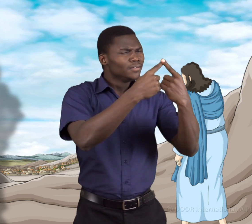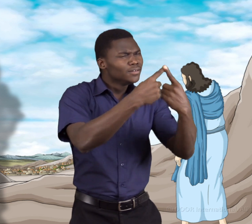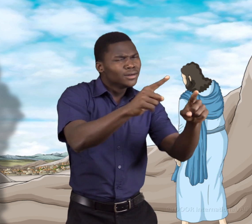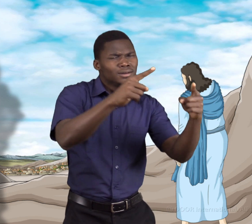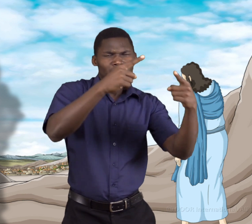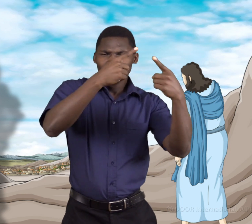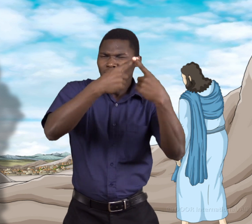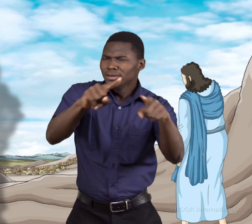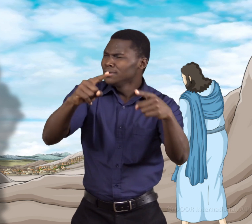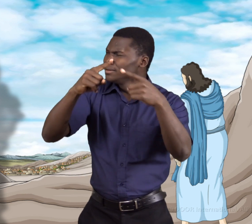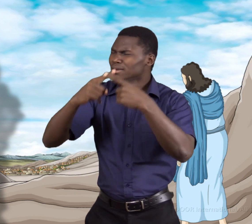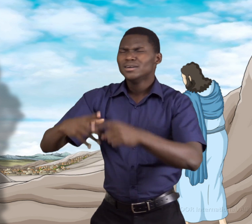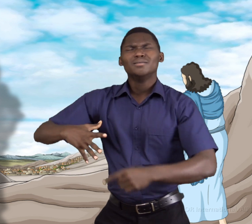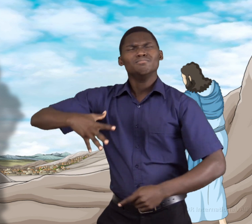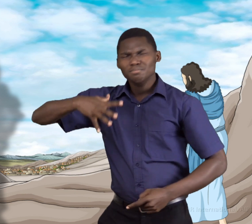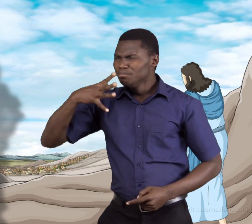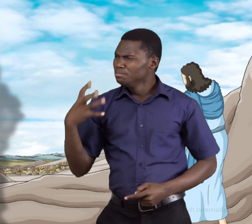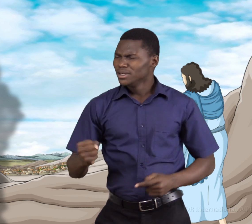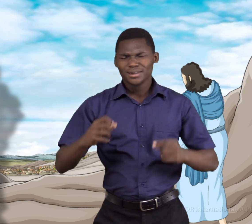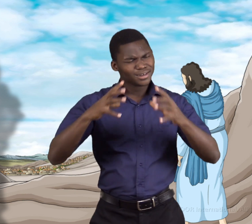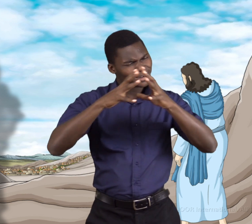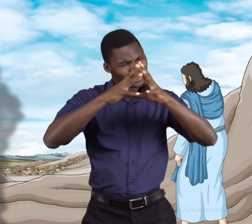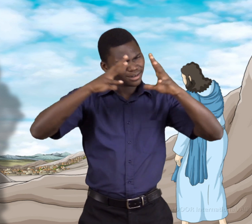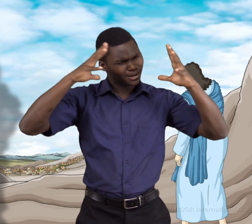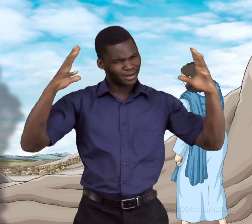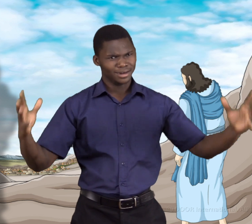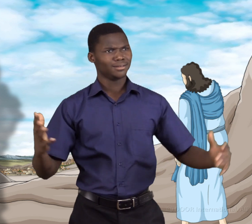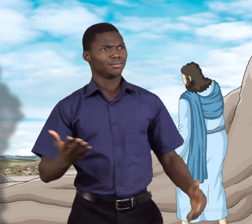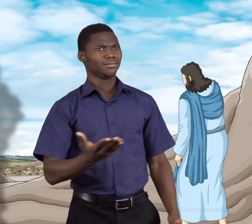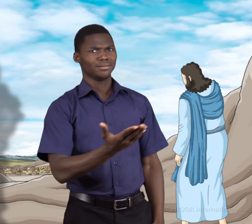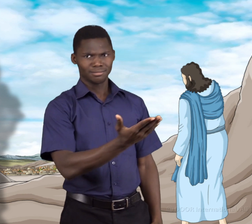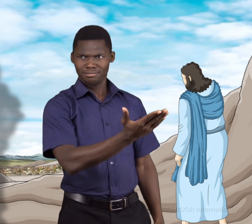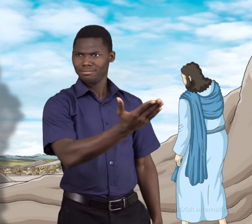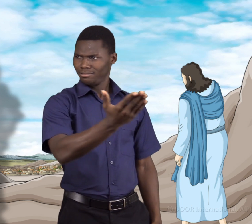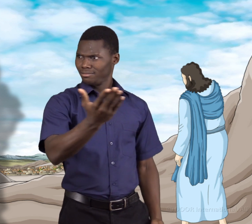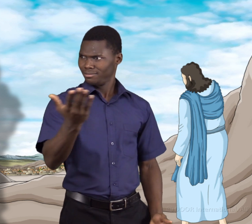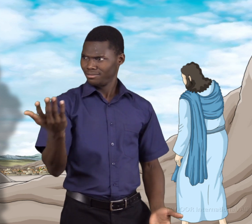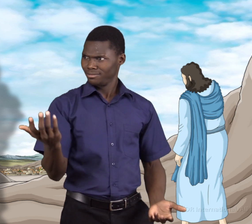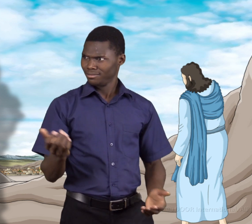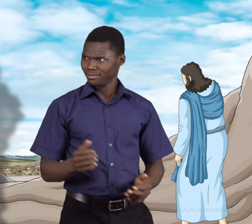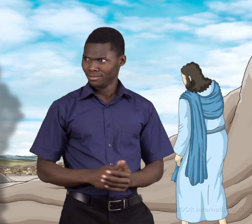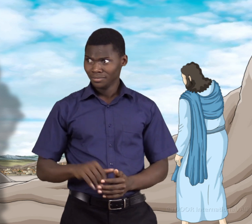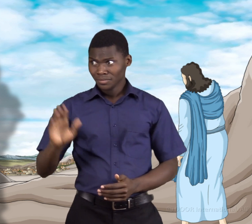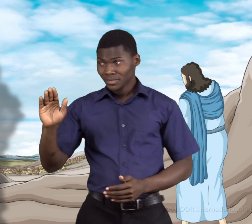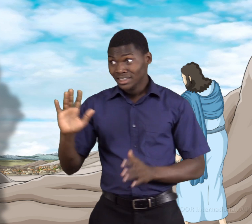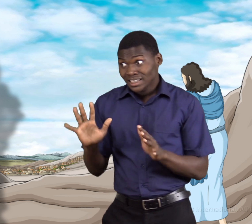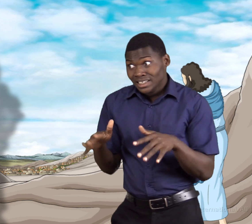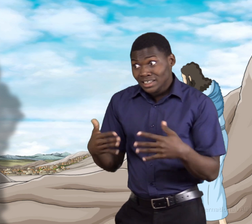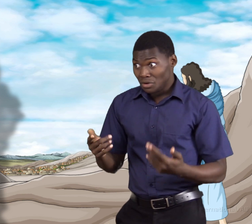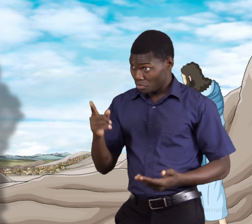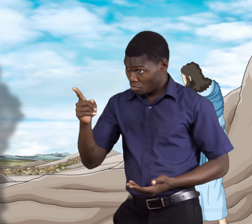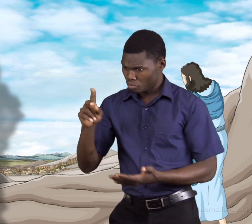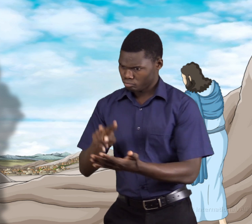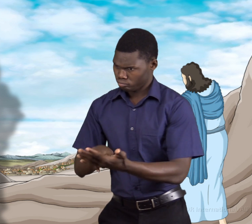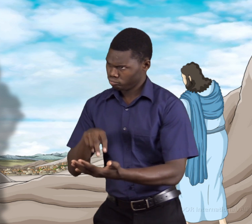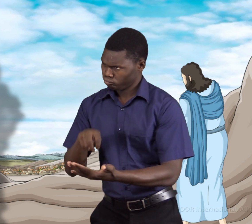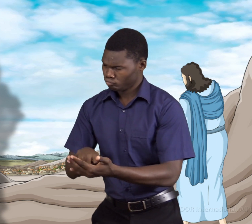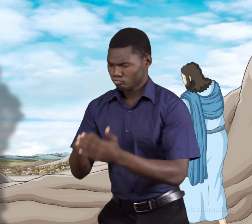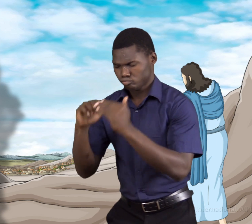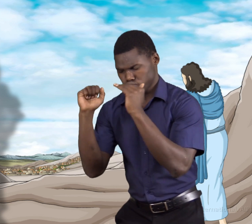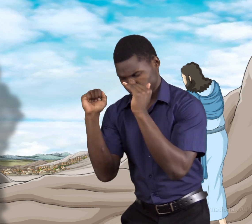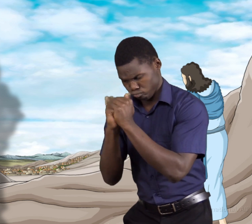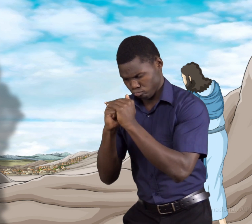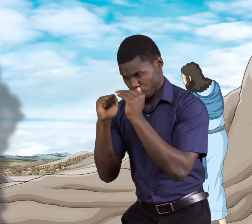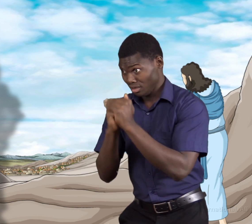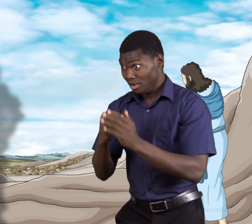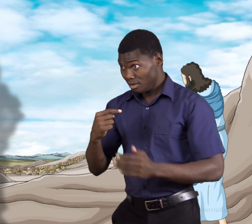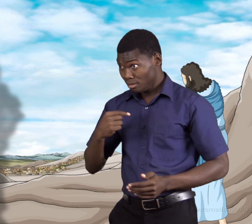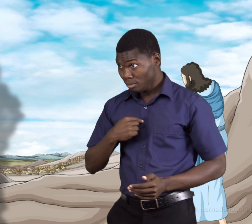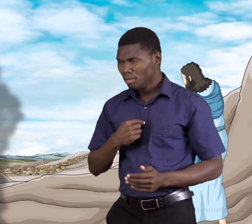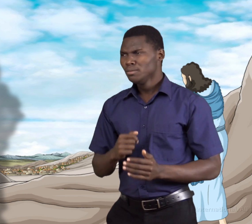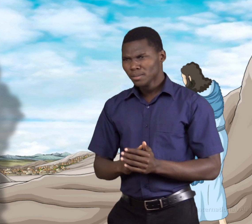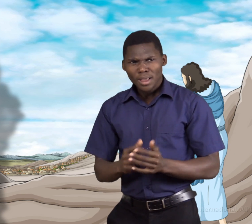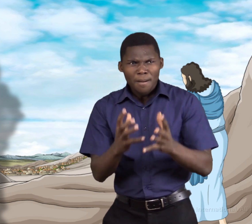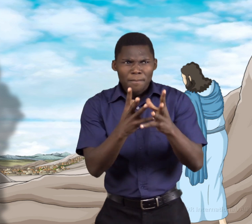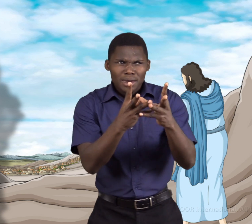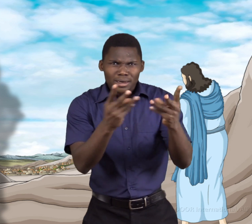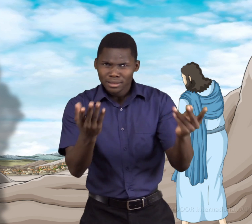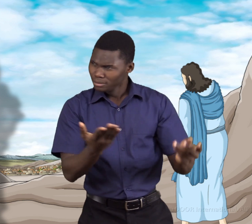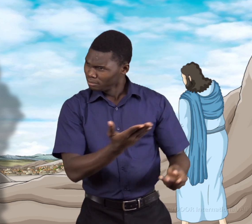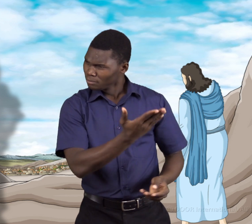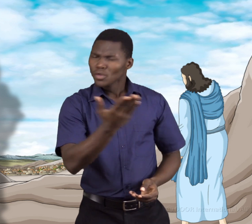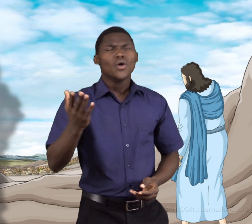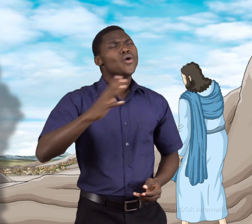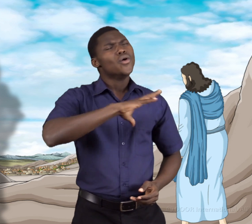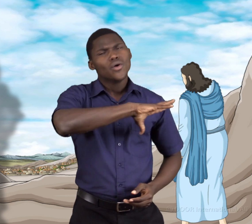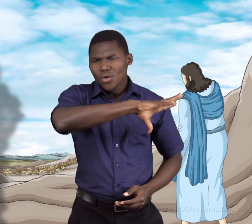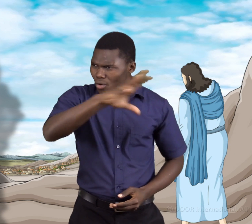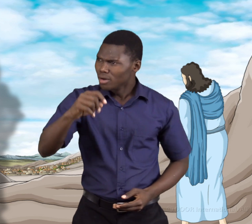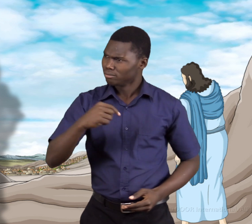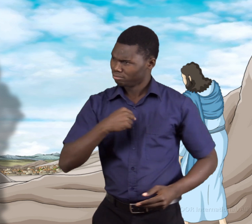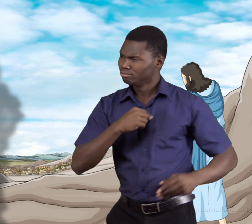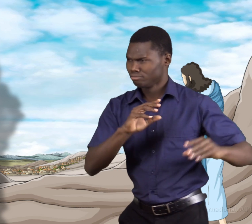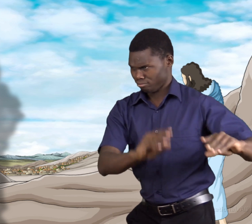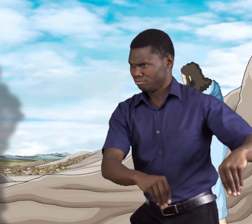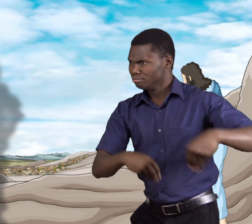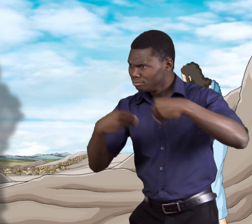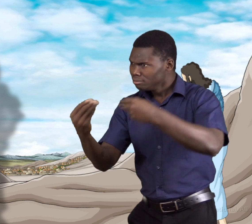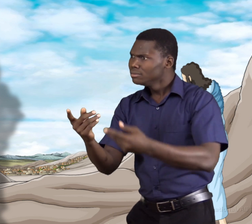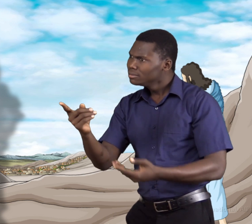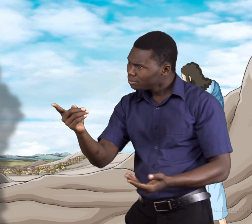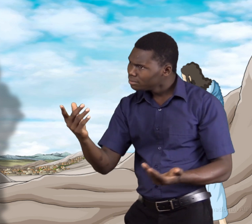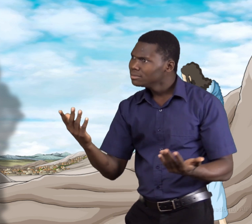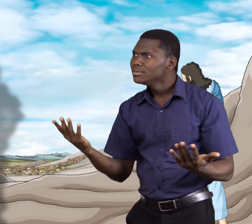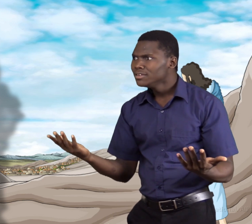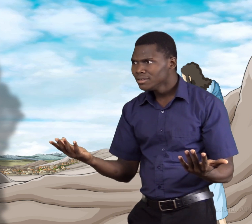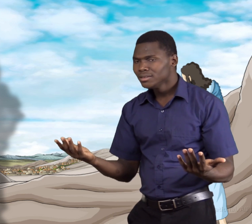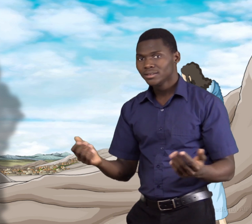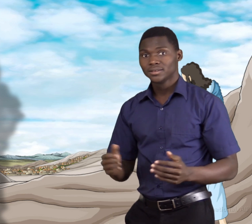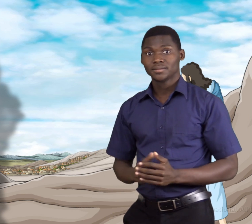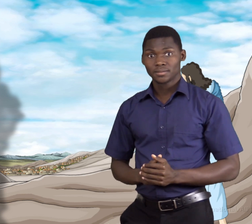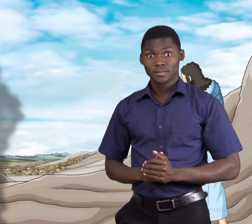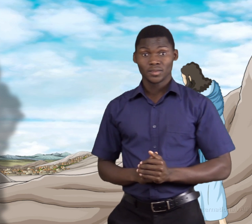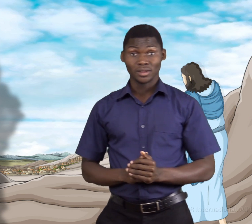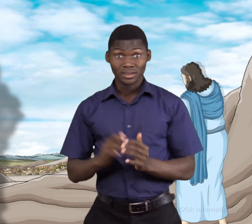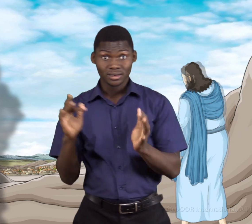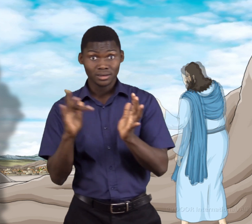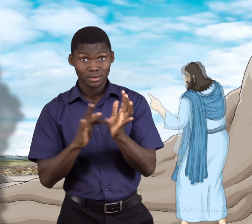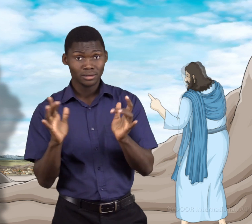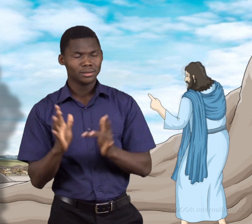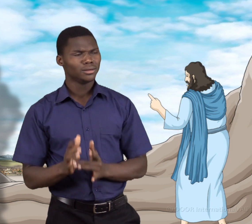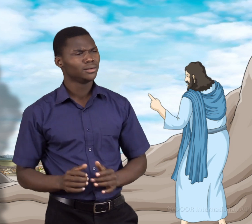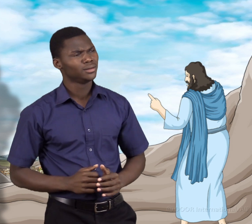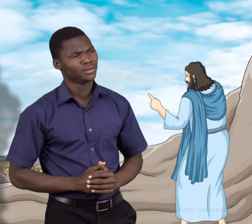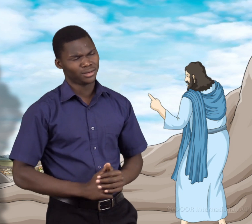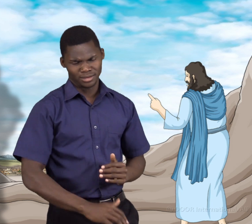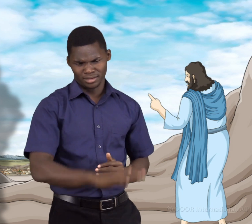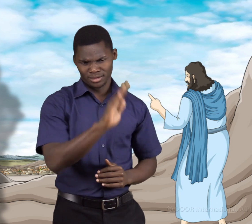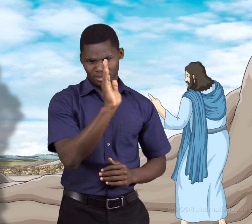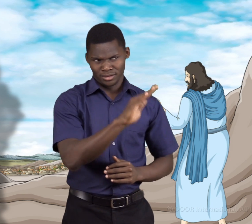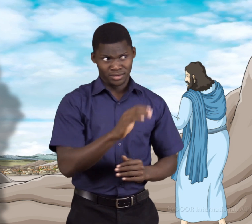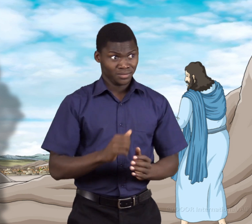“All this I will give You,” he said, “if You will fall down and worship me.”